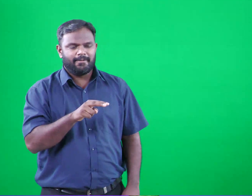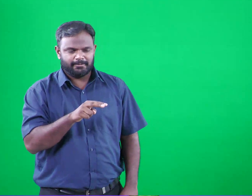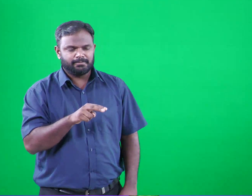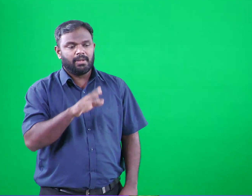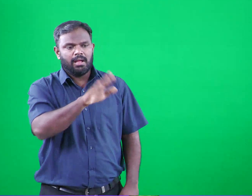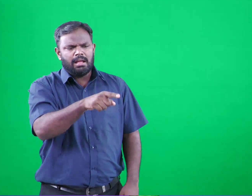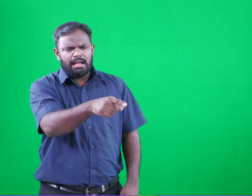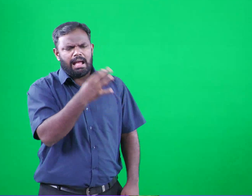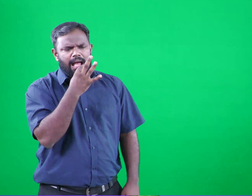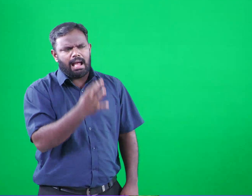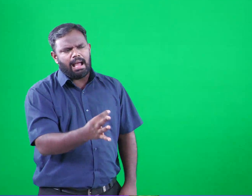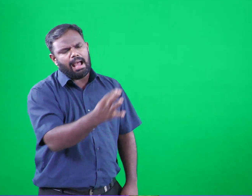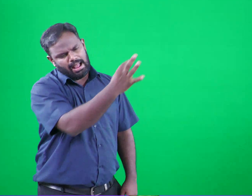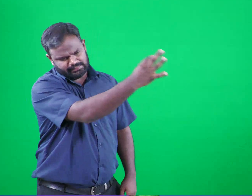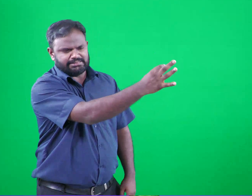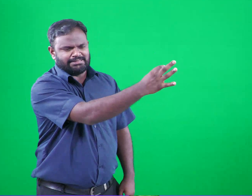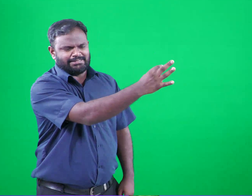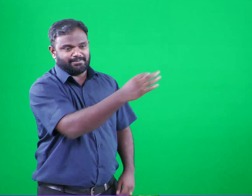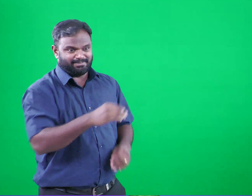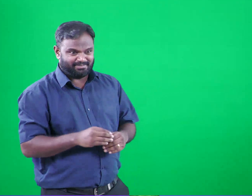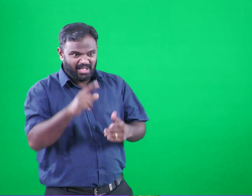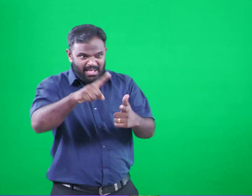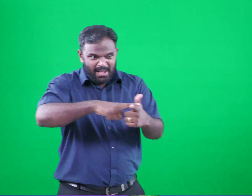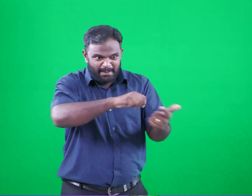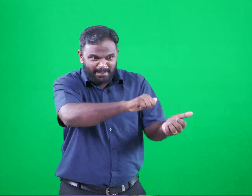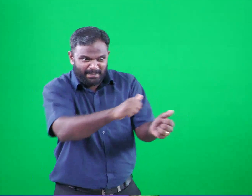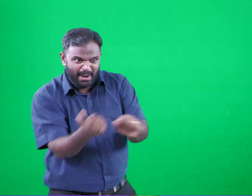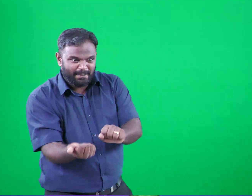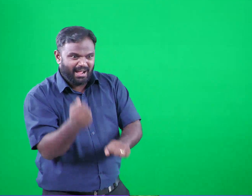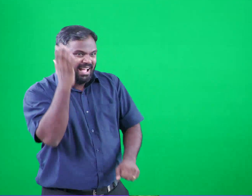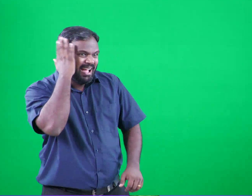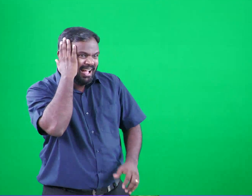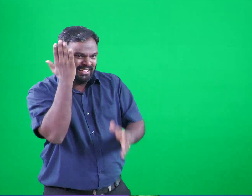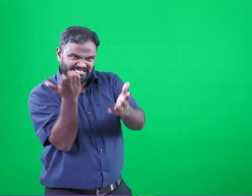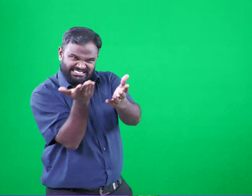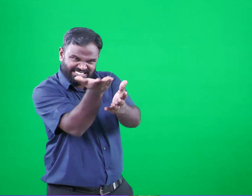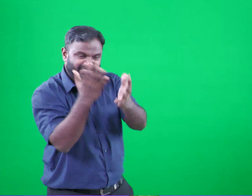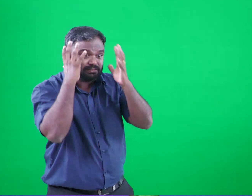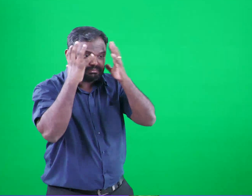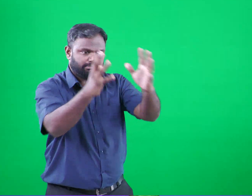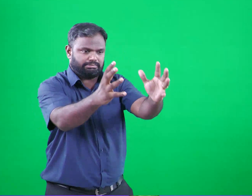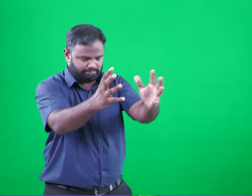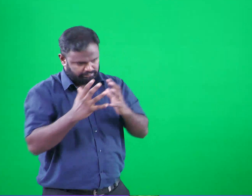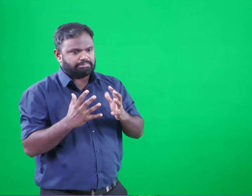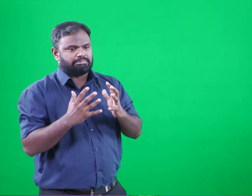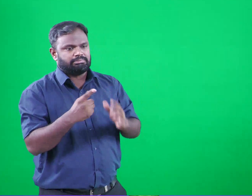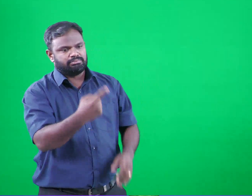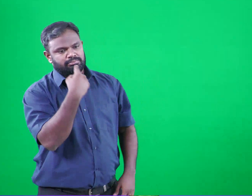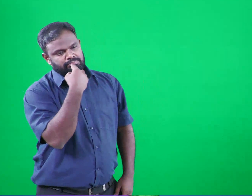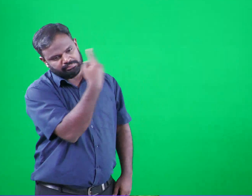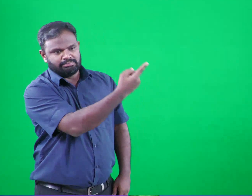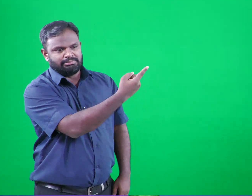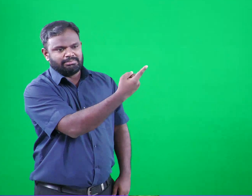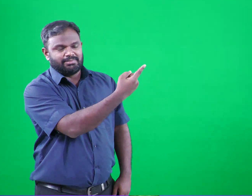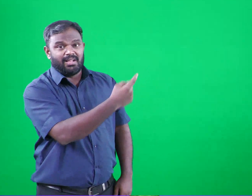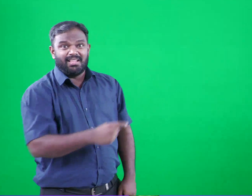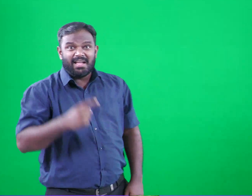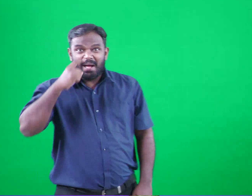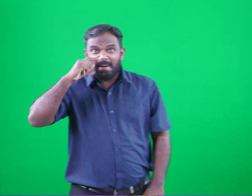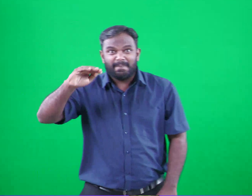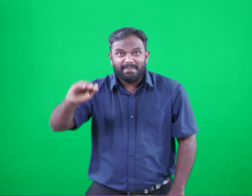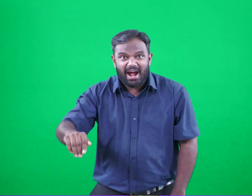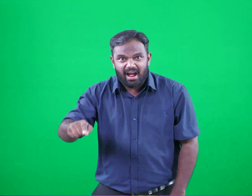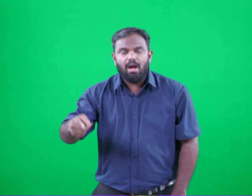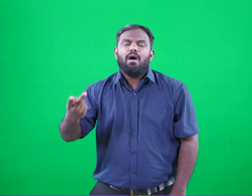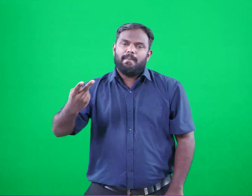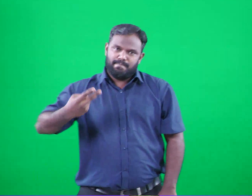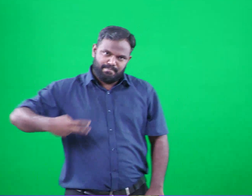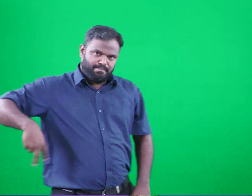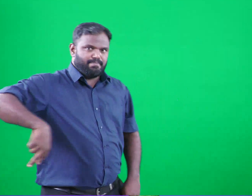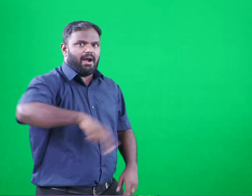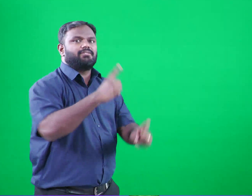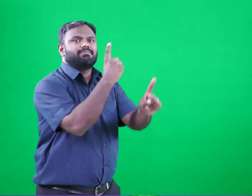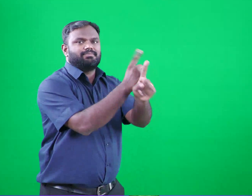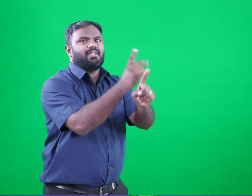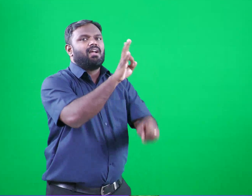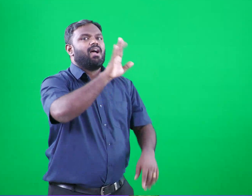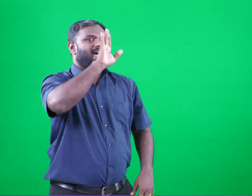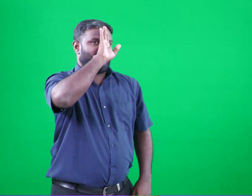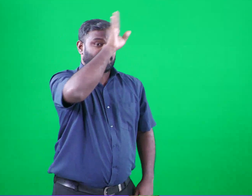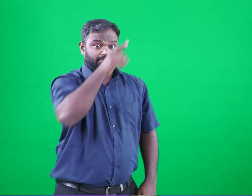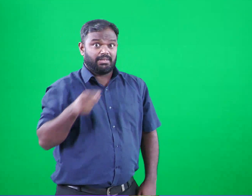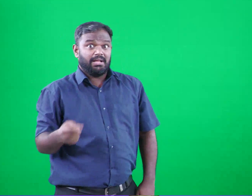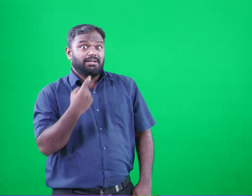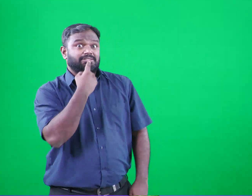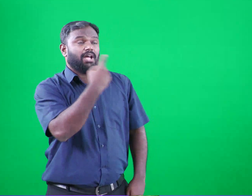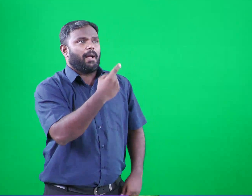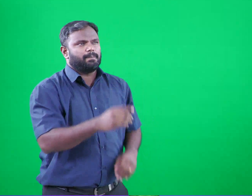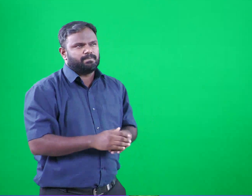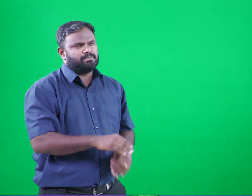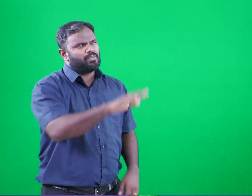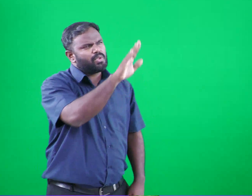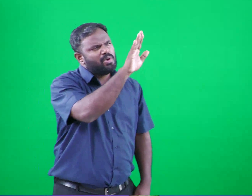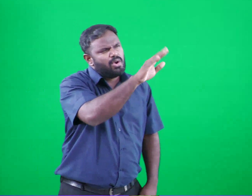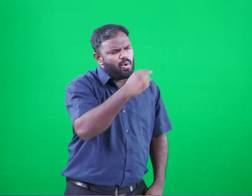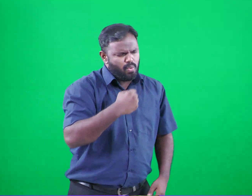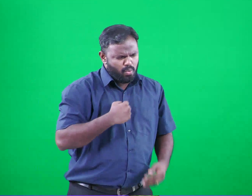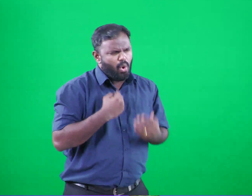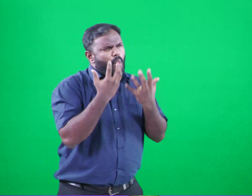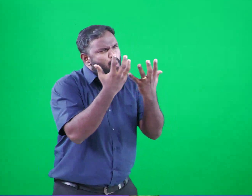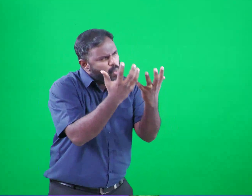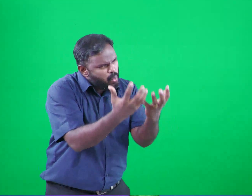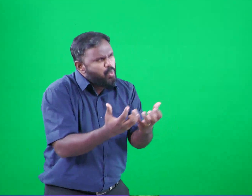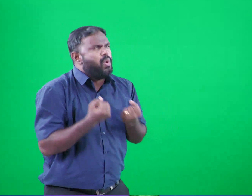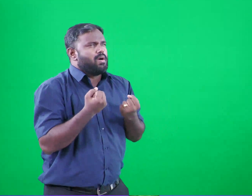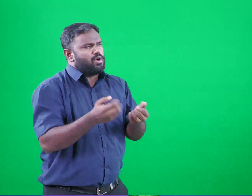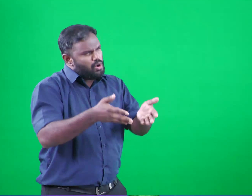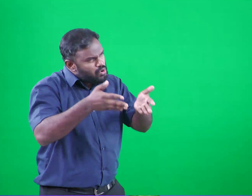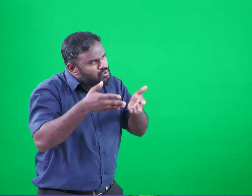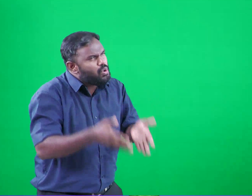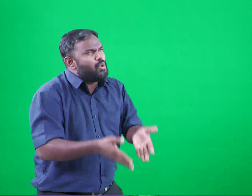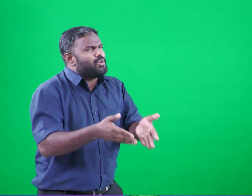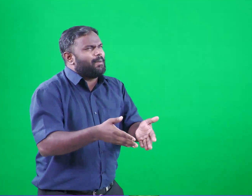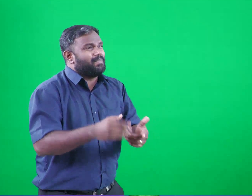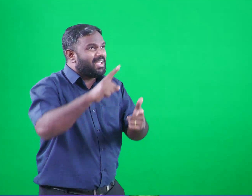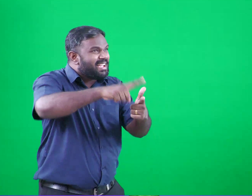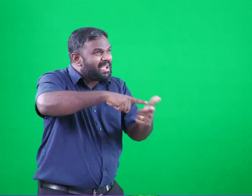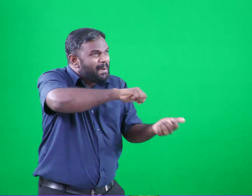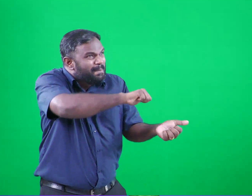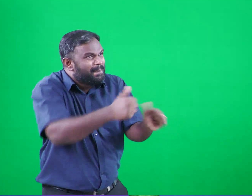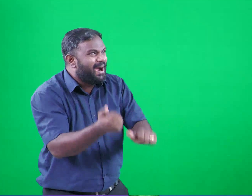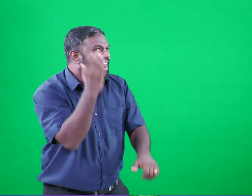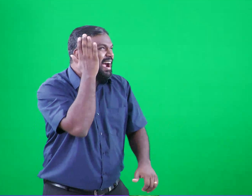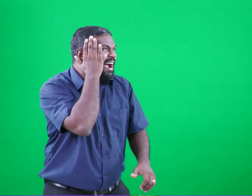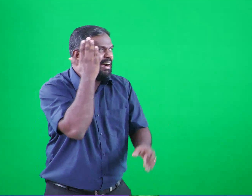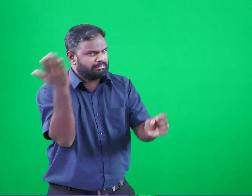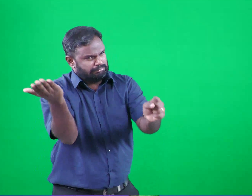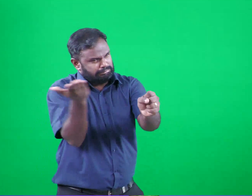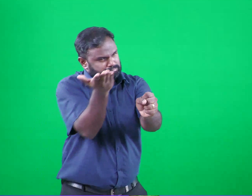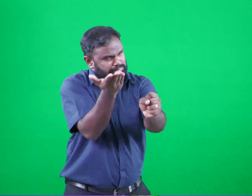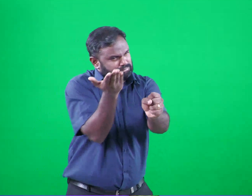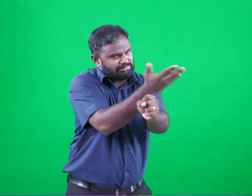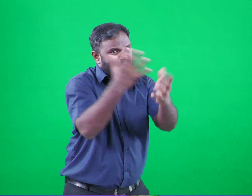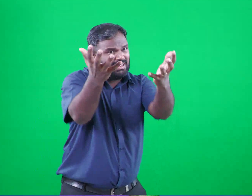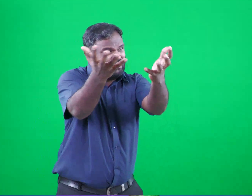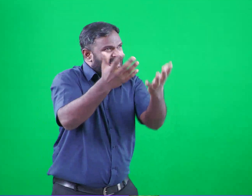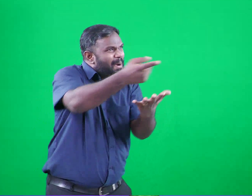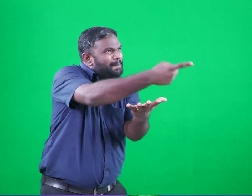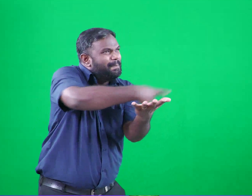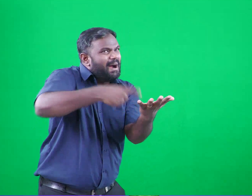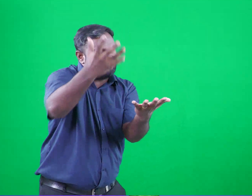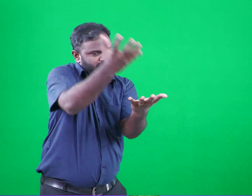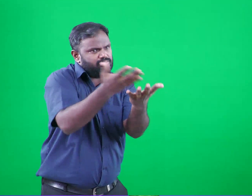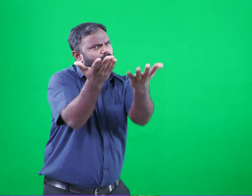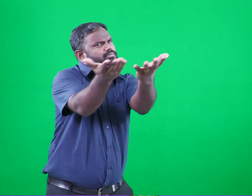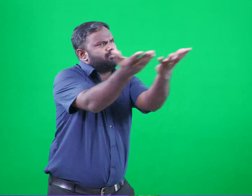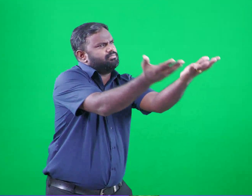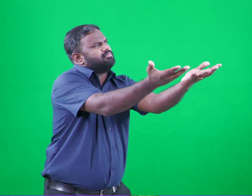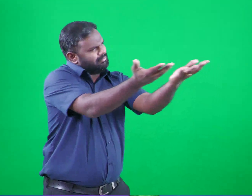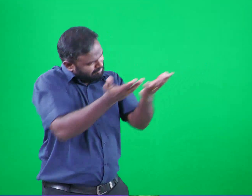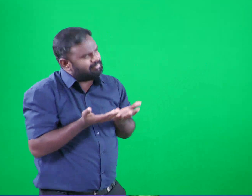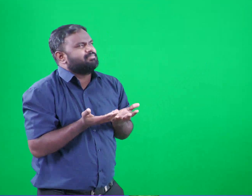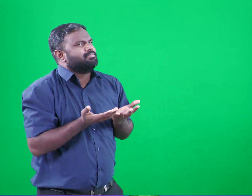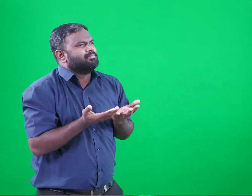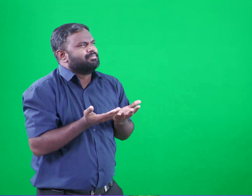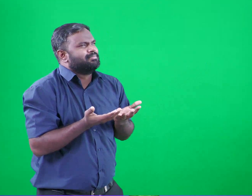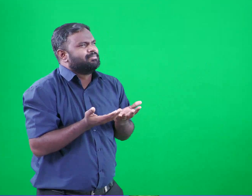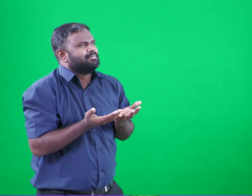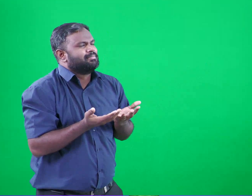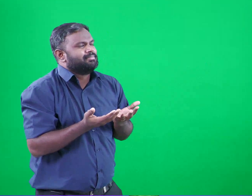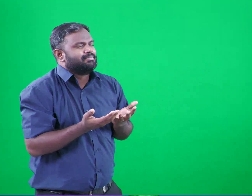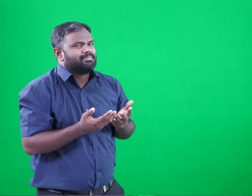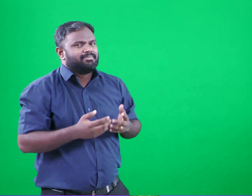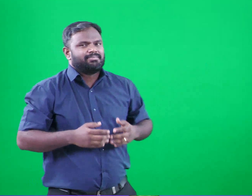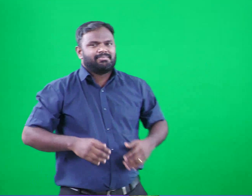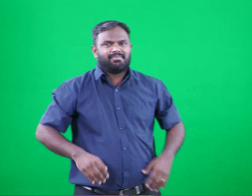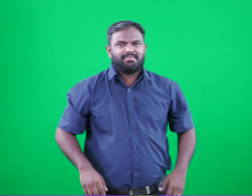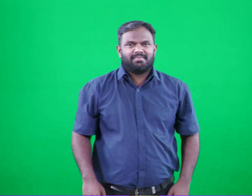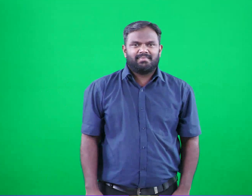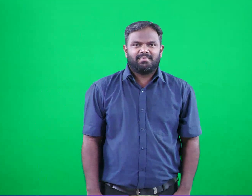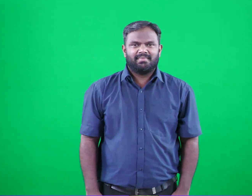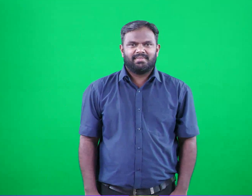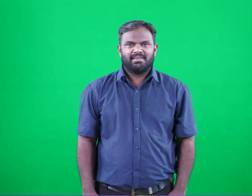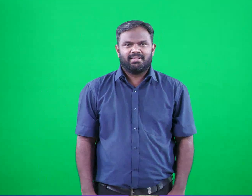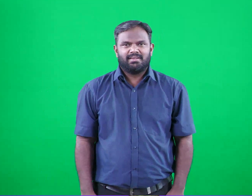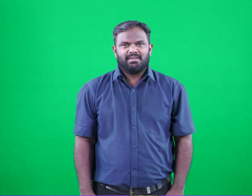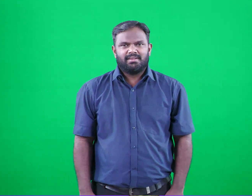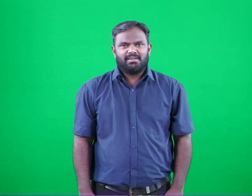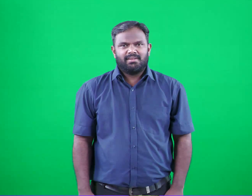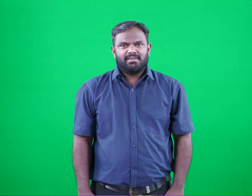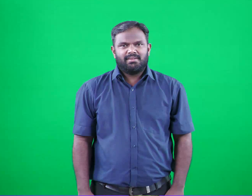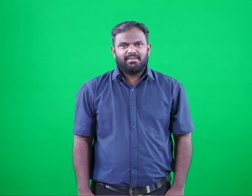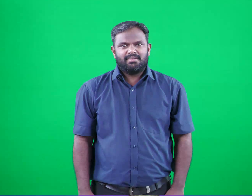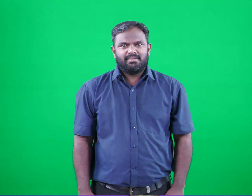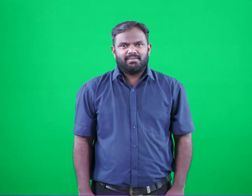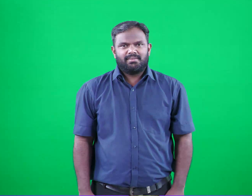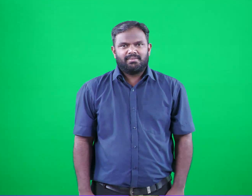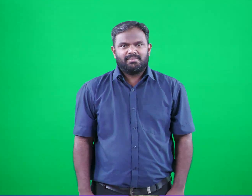At once the girl hurried back to the king with her request: "I want you to give me the head of John the Baptist on a platter immediately."